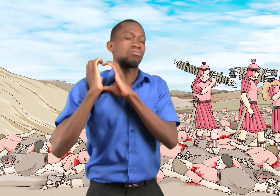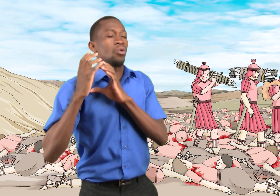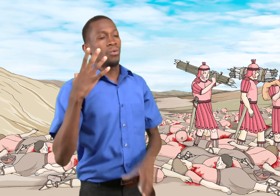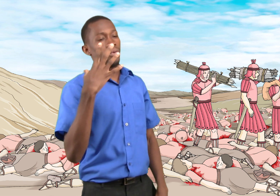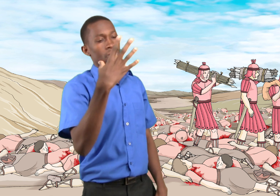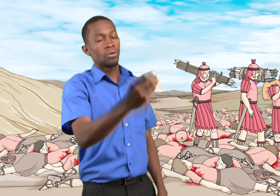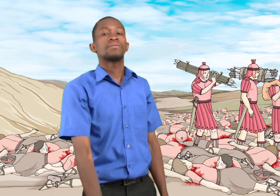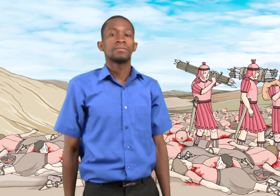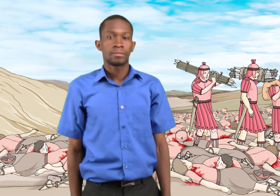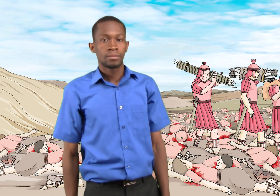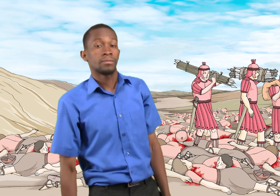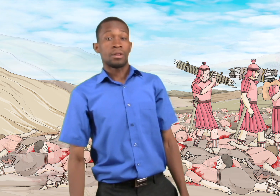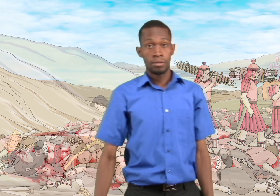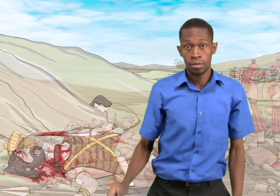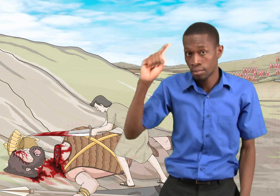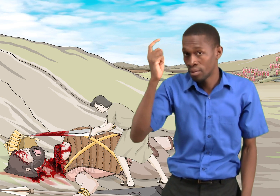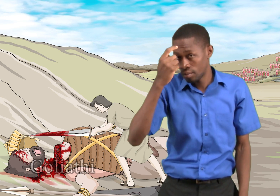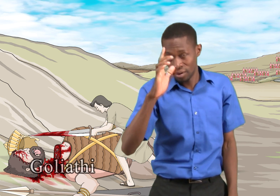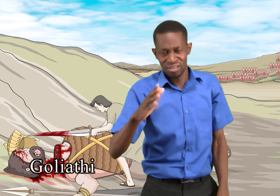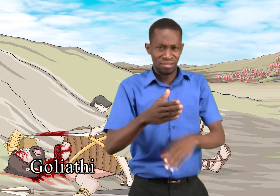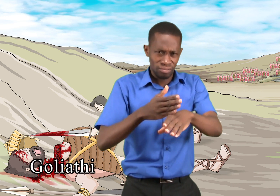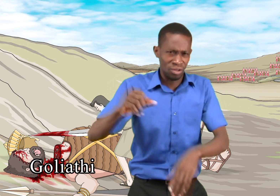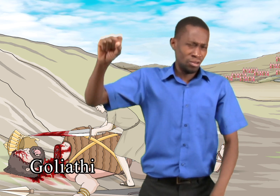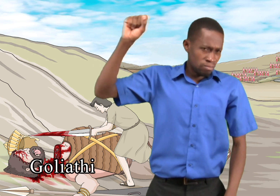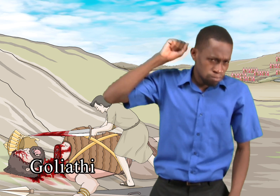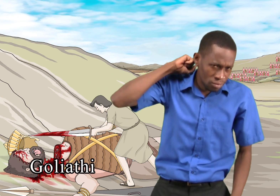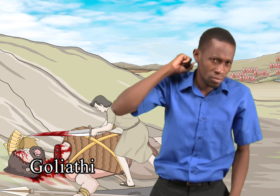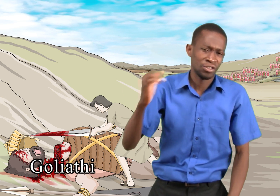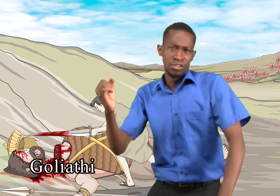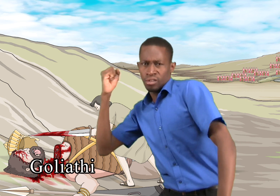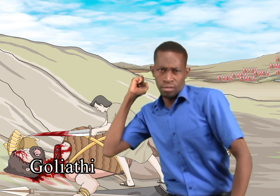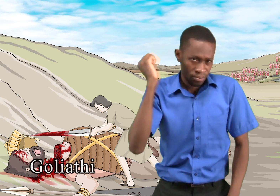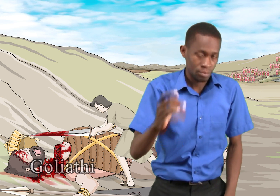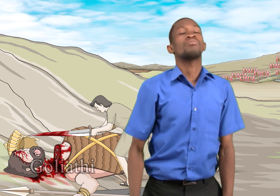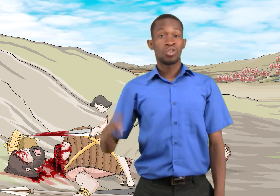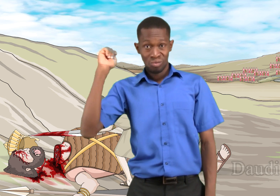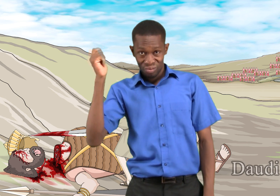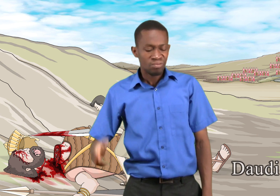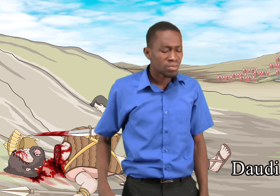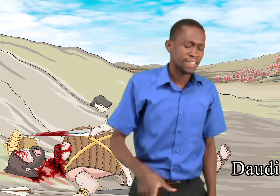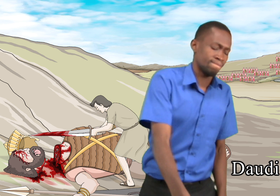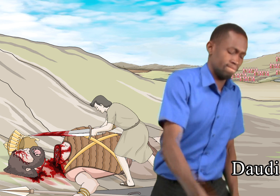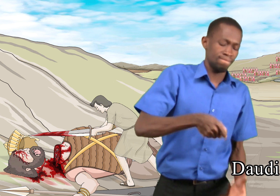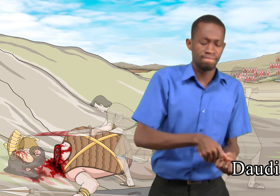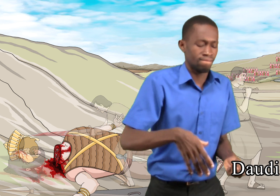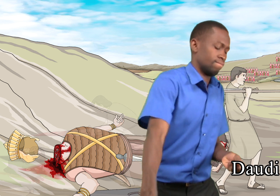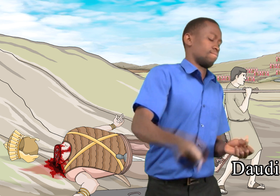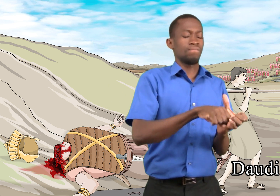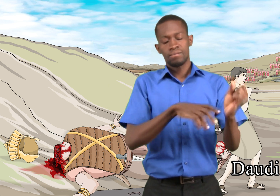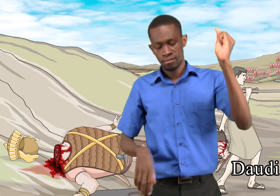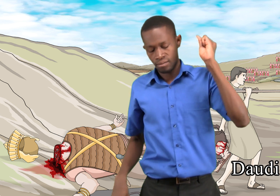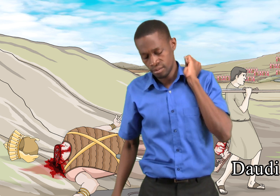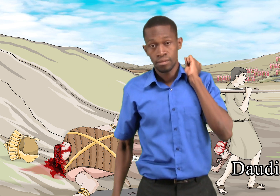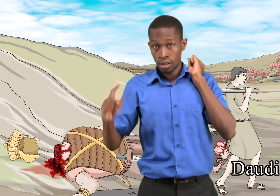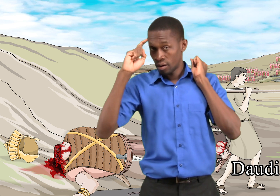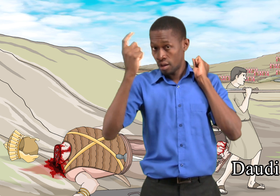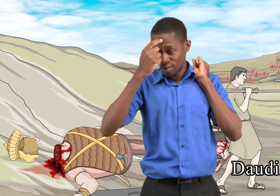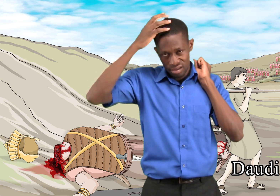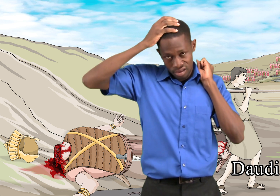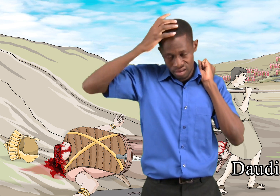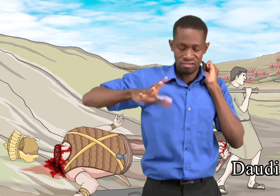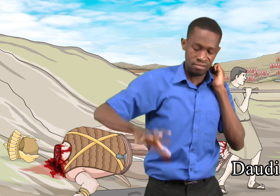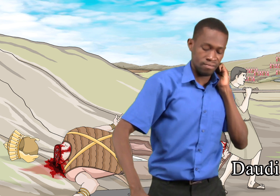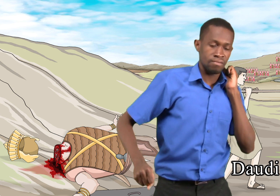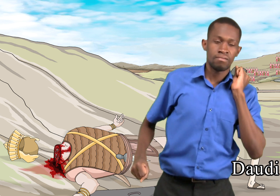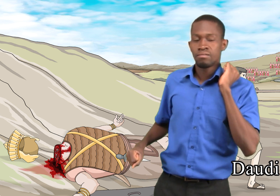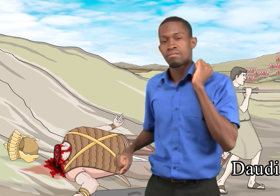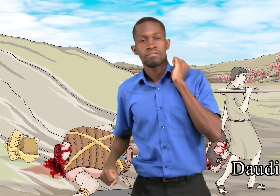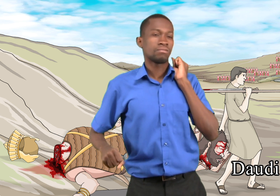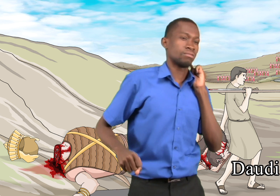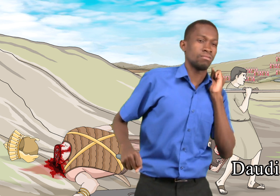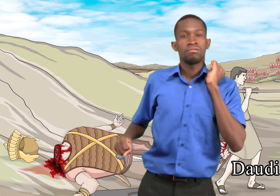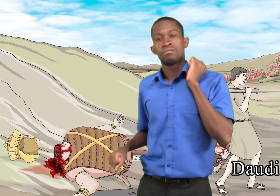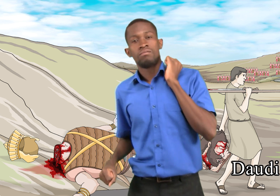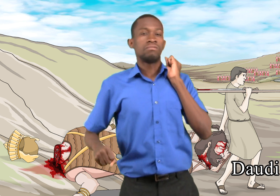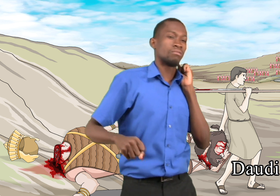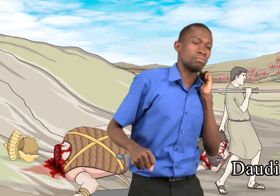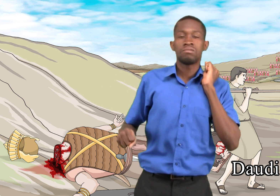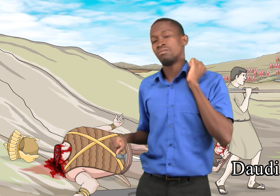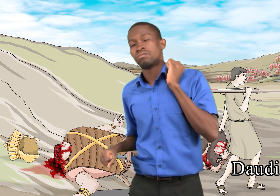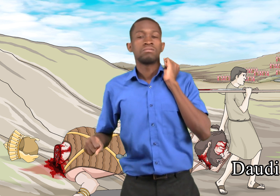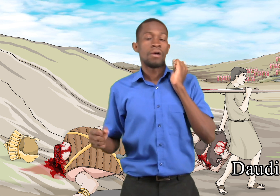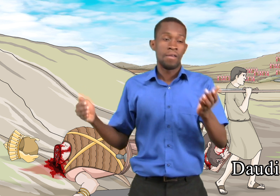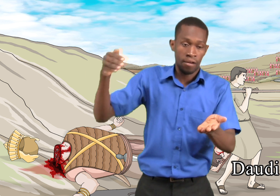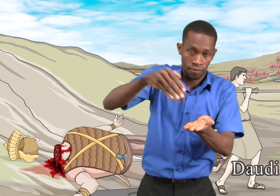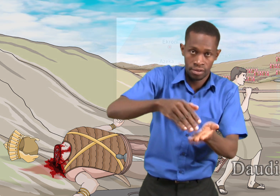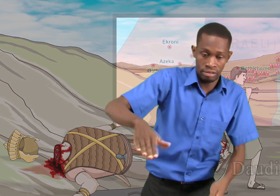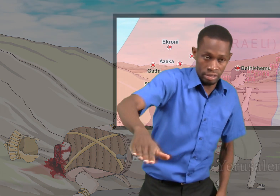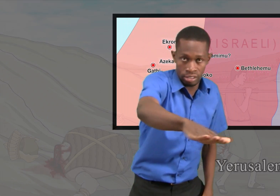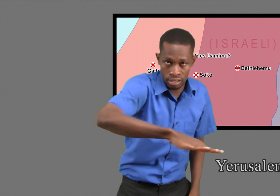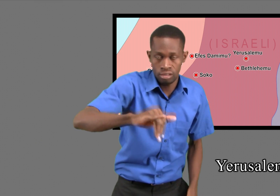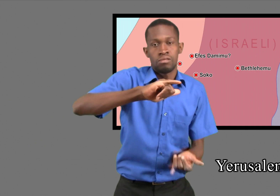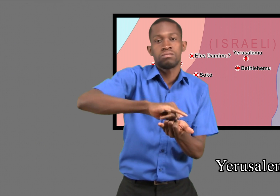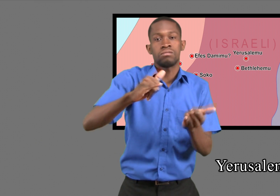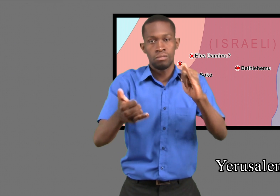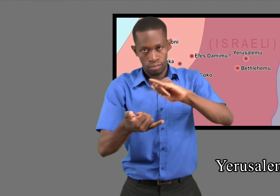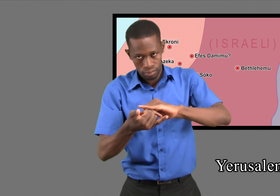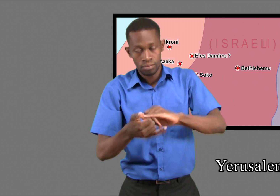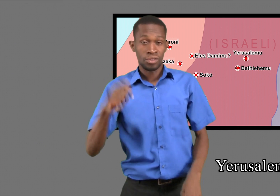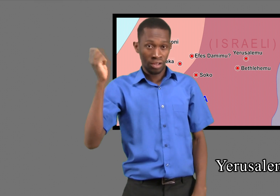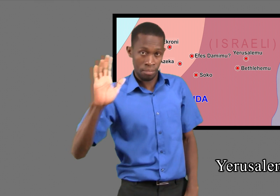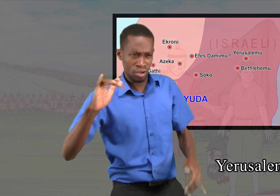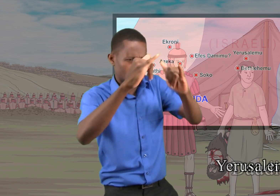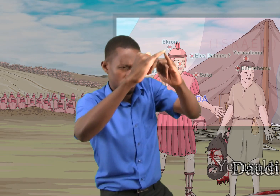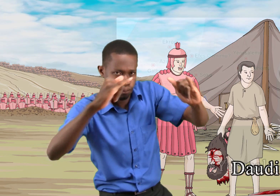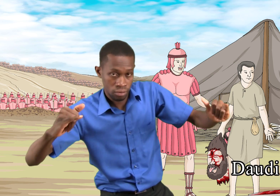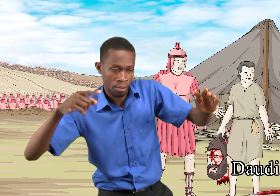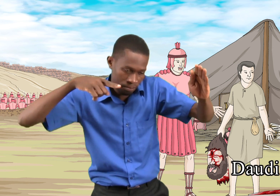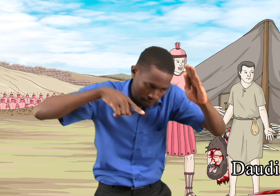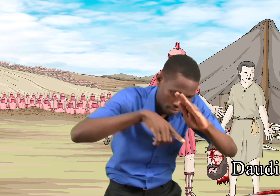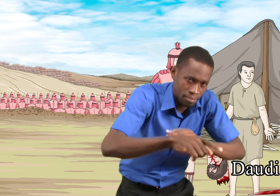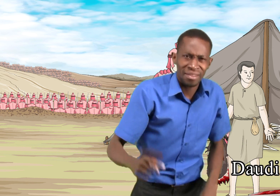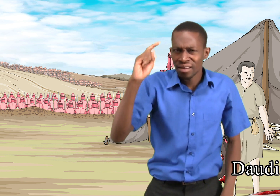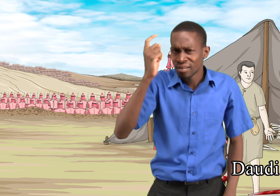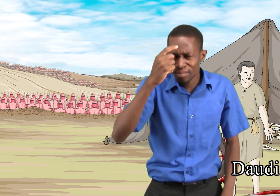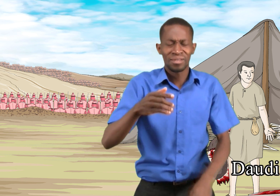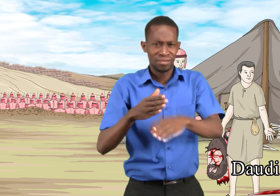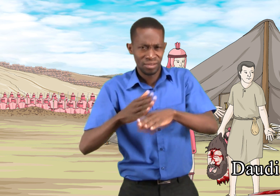As Saul had watched David going out to confront the Philistine, he said to Abner the commander of the army, “Abner, whose son is this young man?”